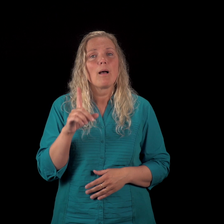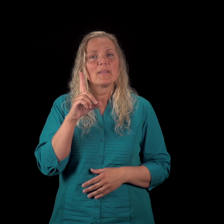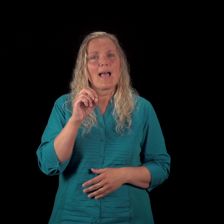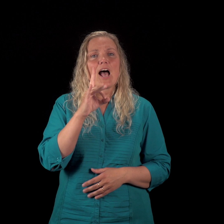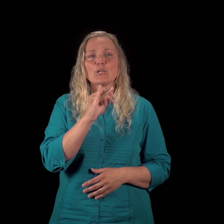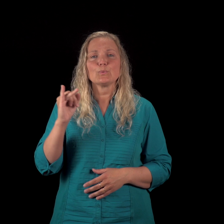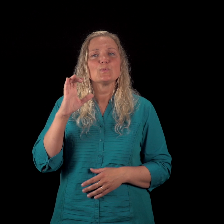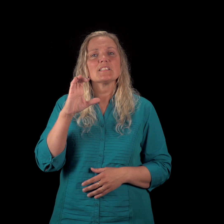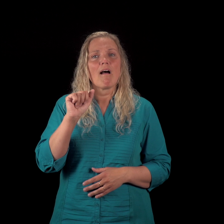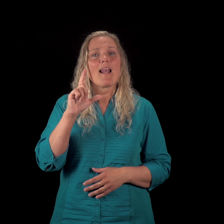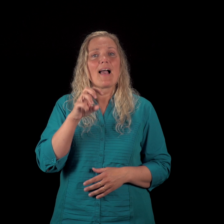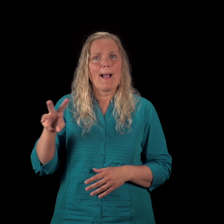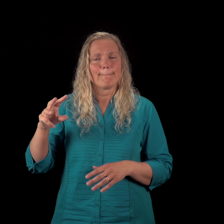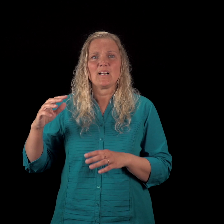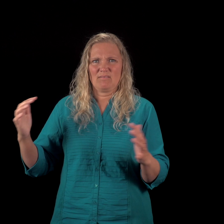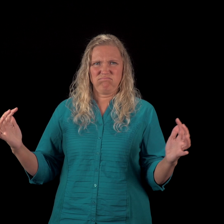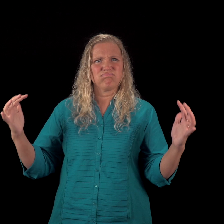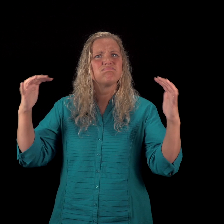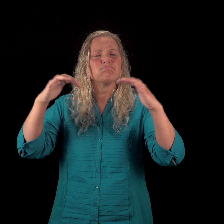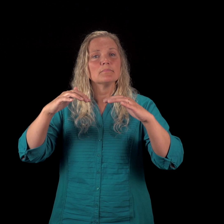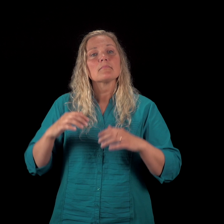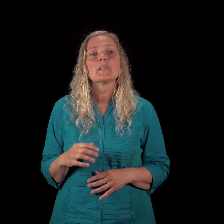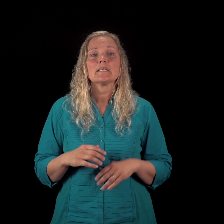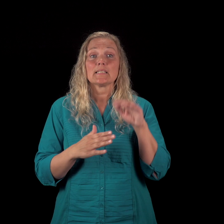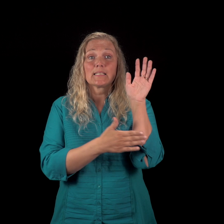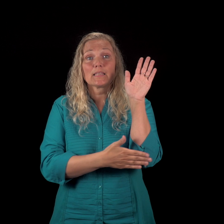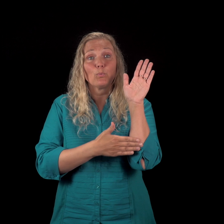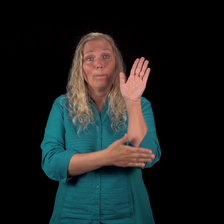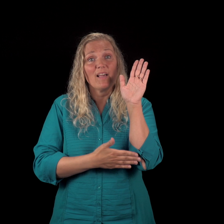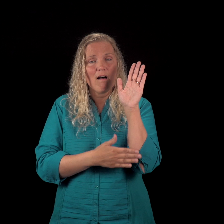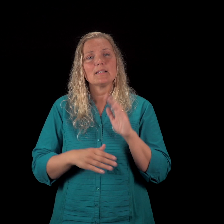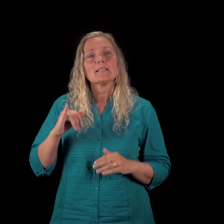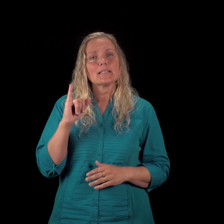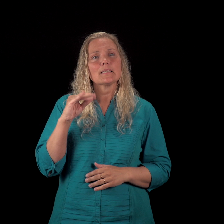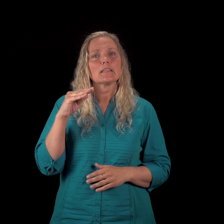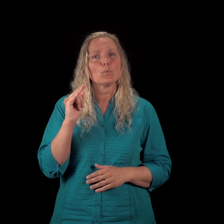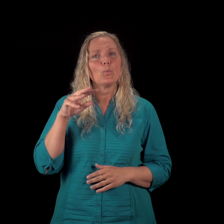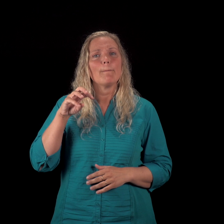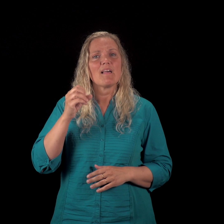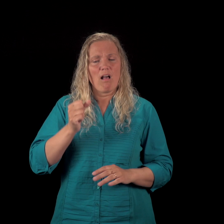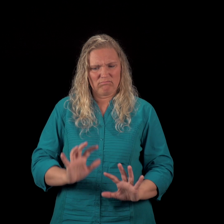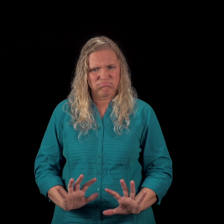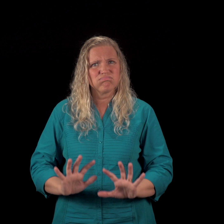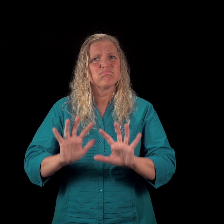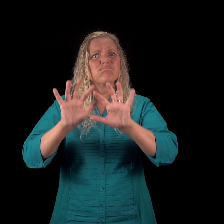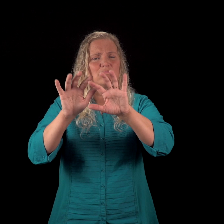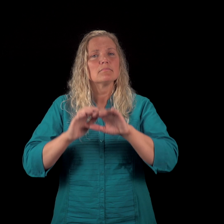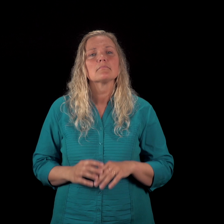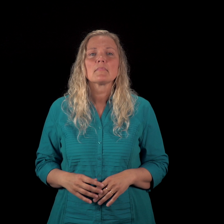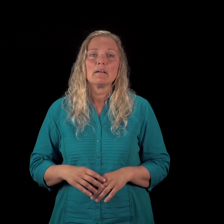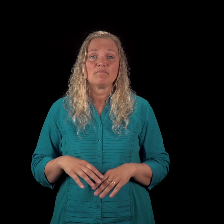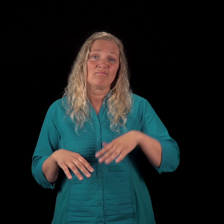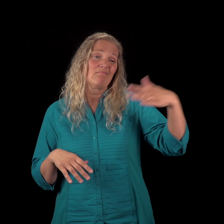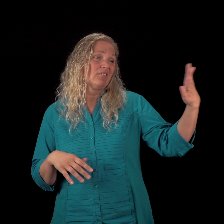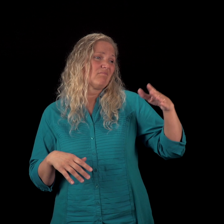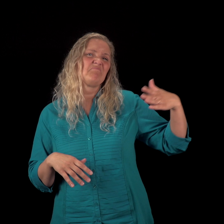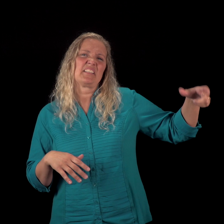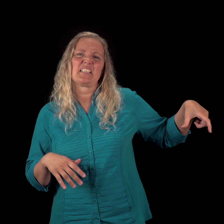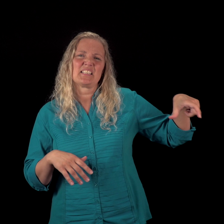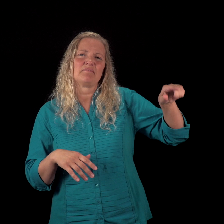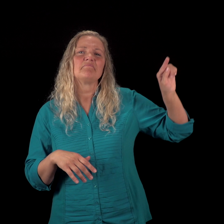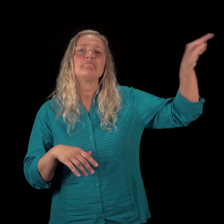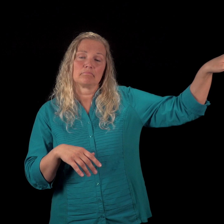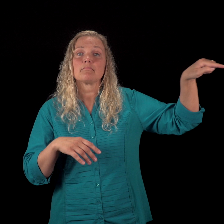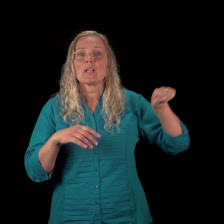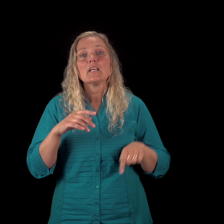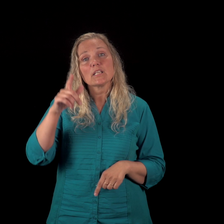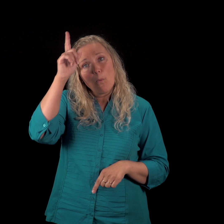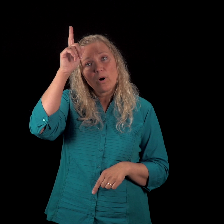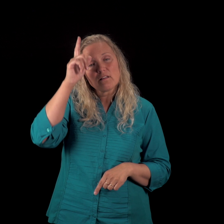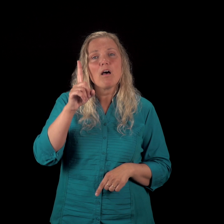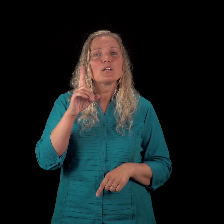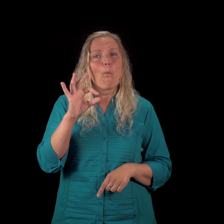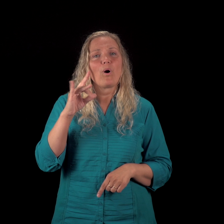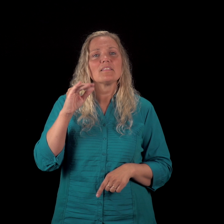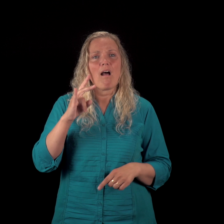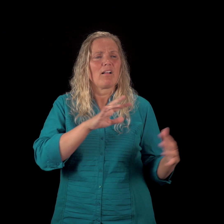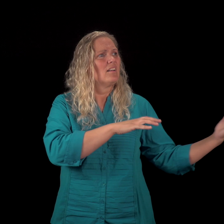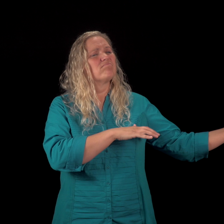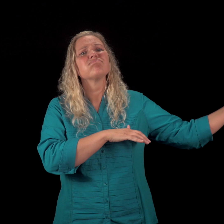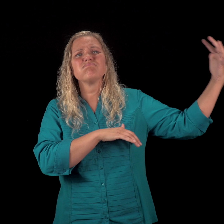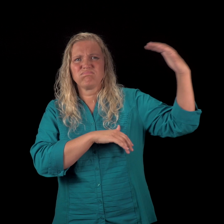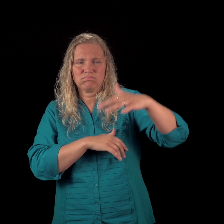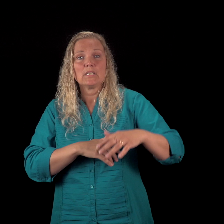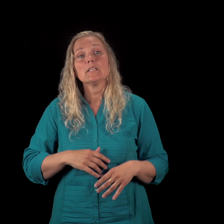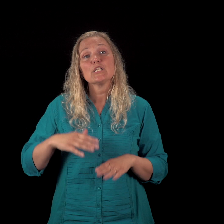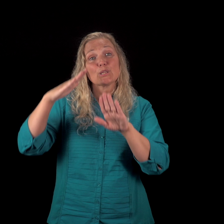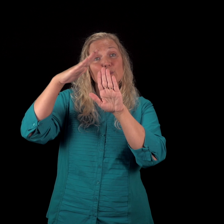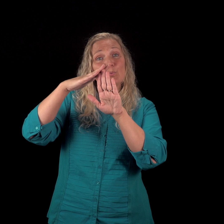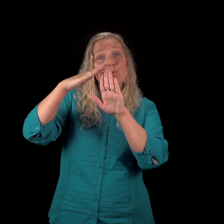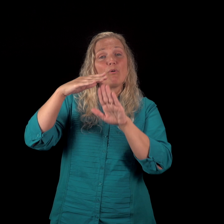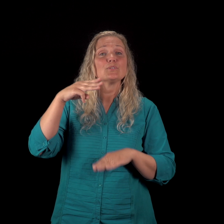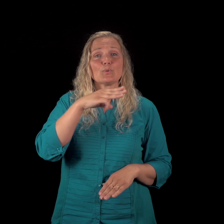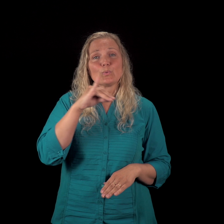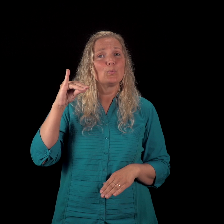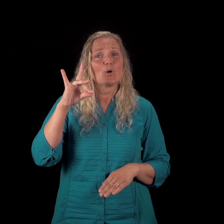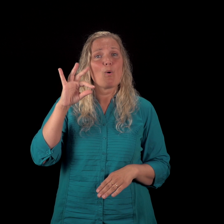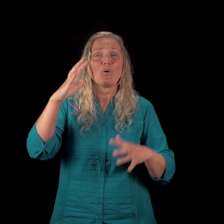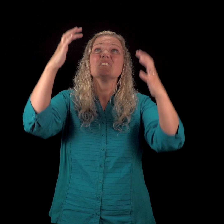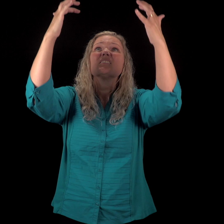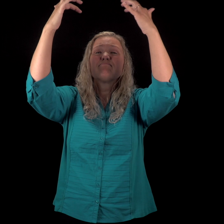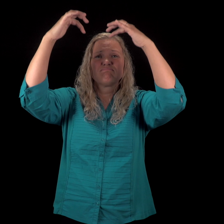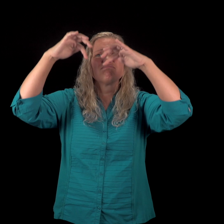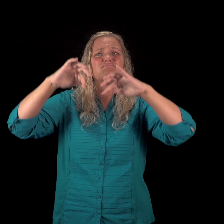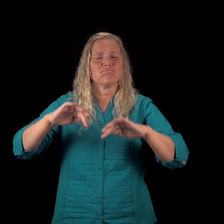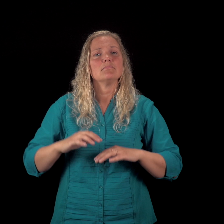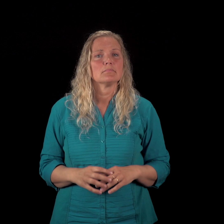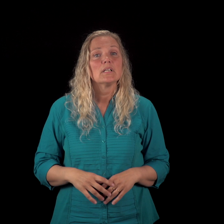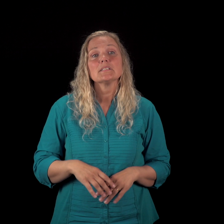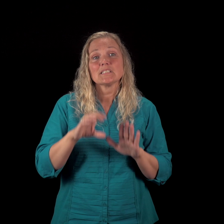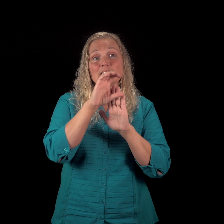The large crowd came to Him when they heard what great things He was doing.